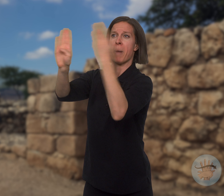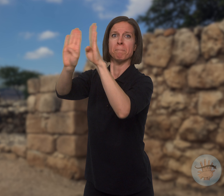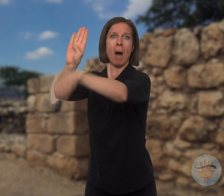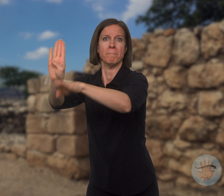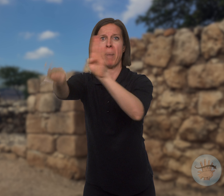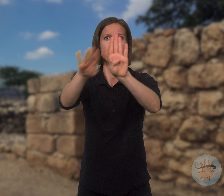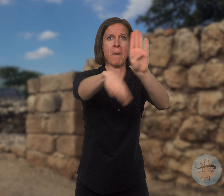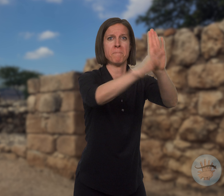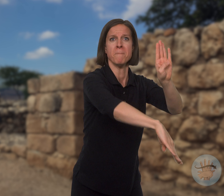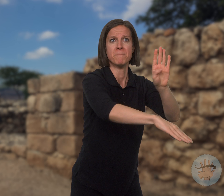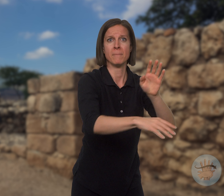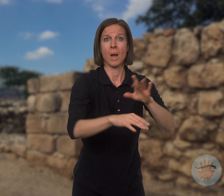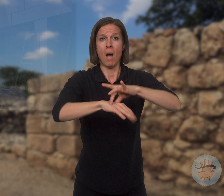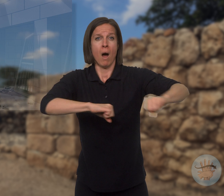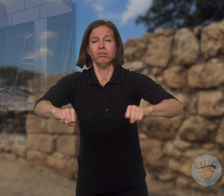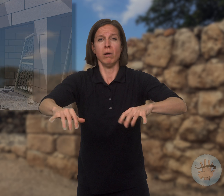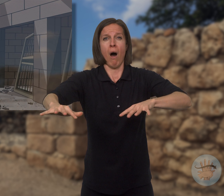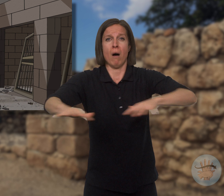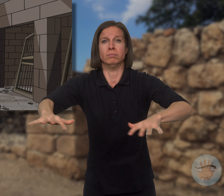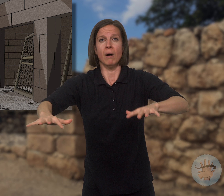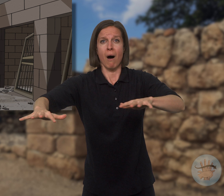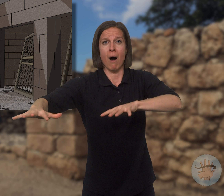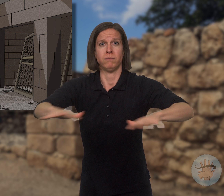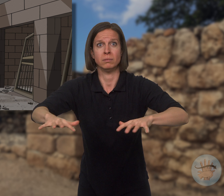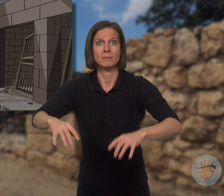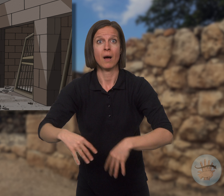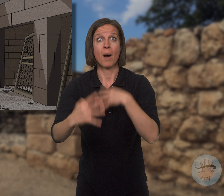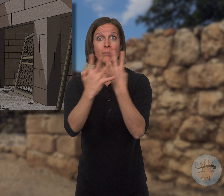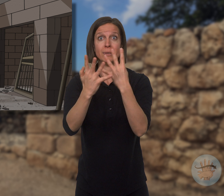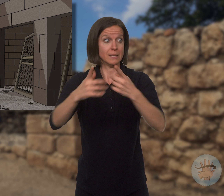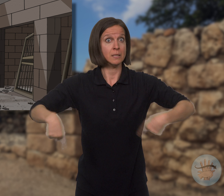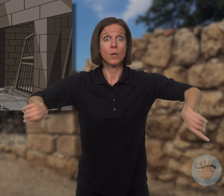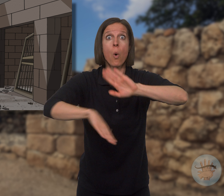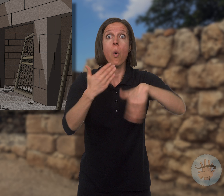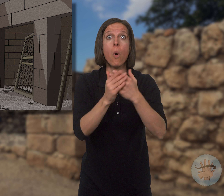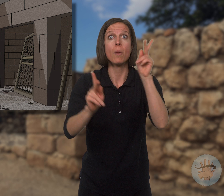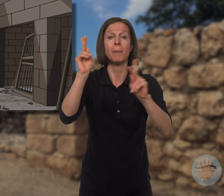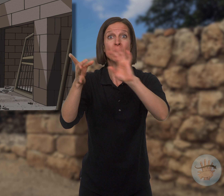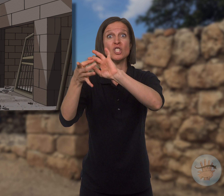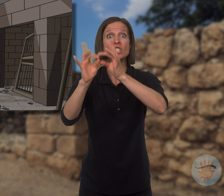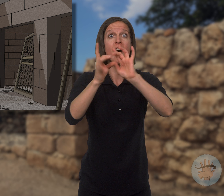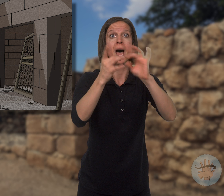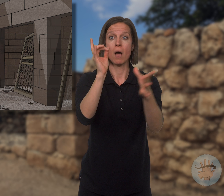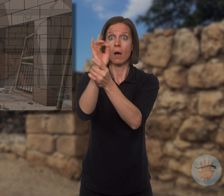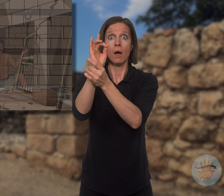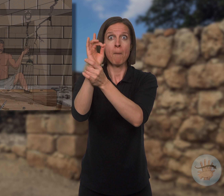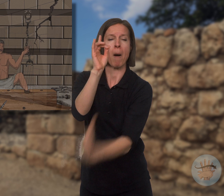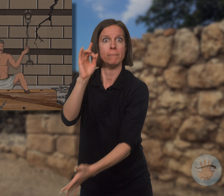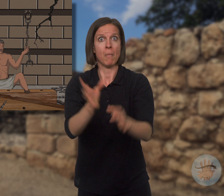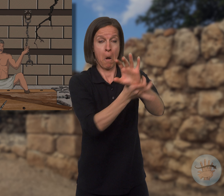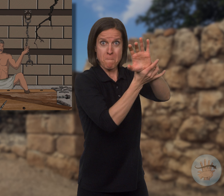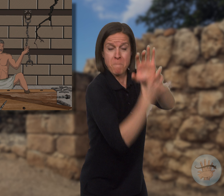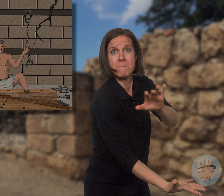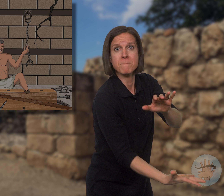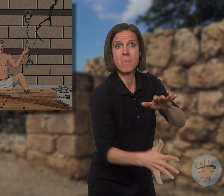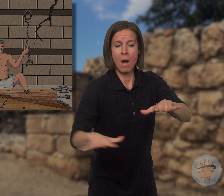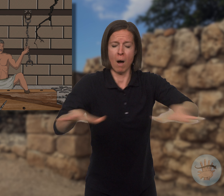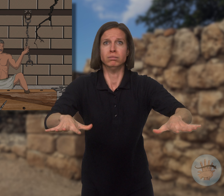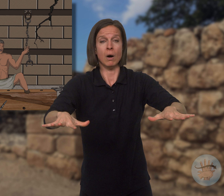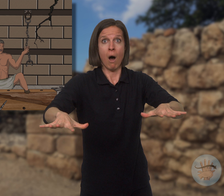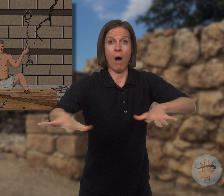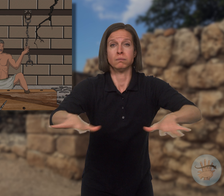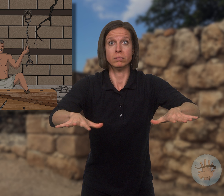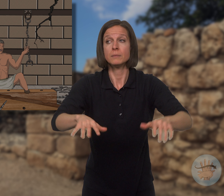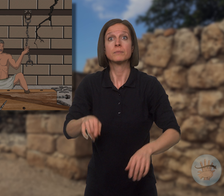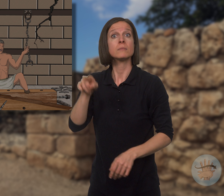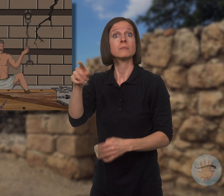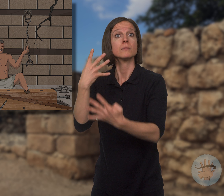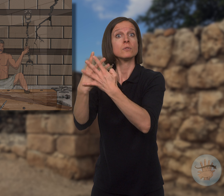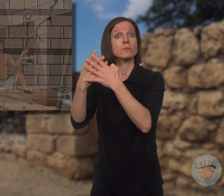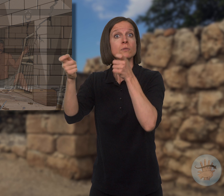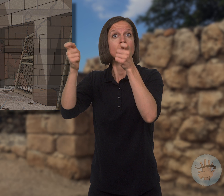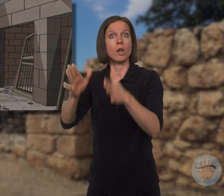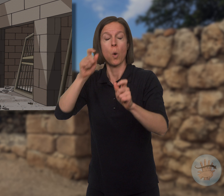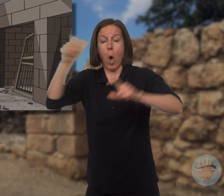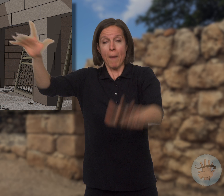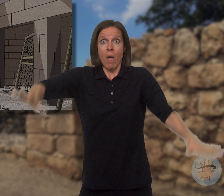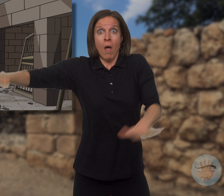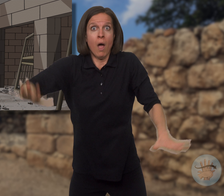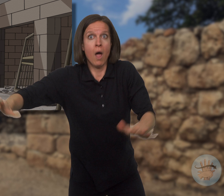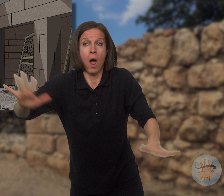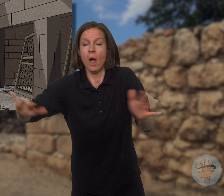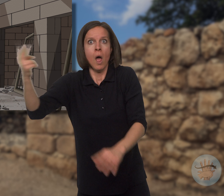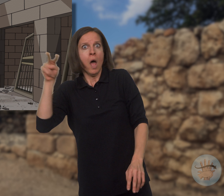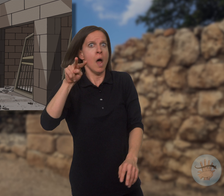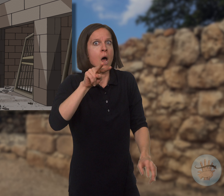At once all the doors flew open and everyone’s chains came loose.